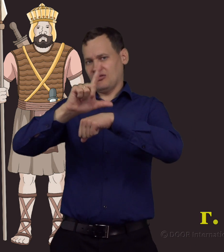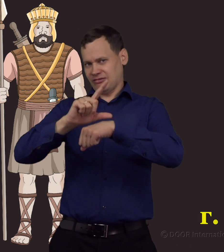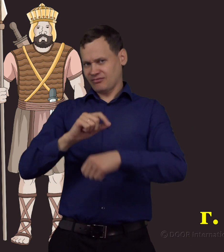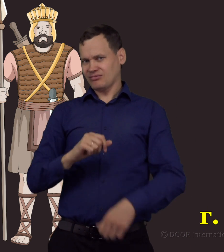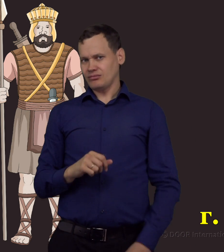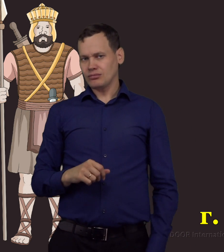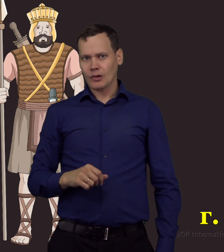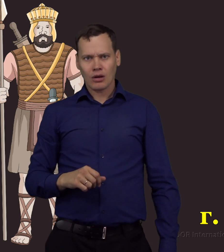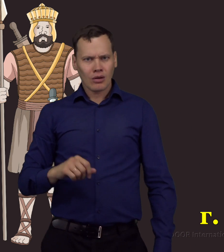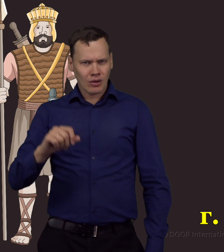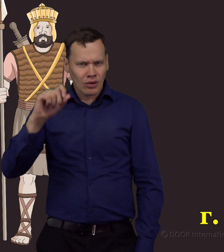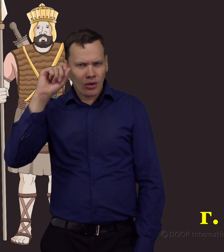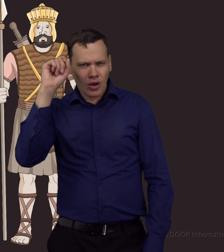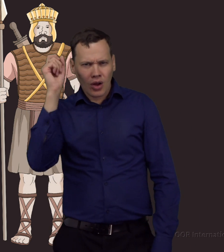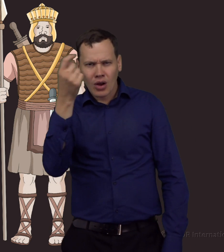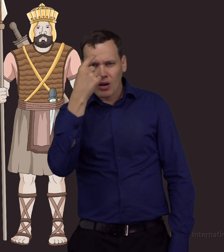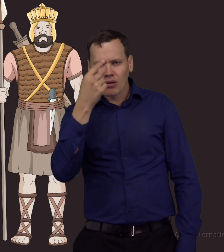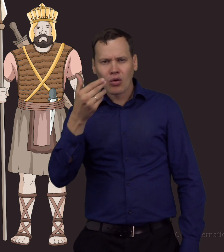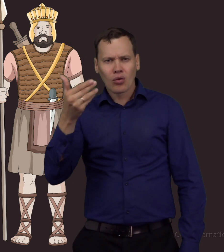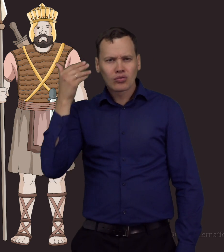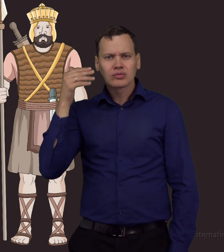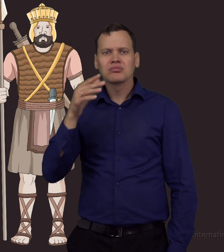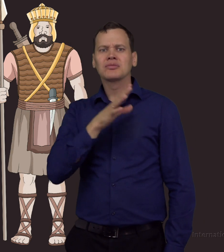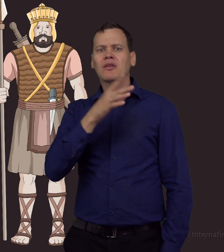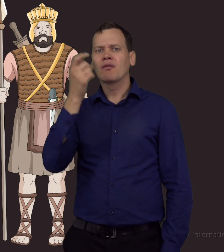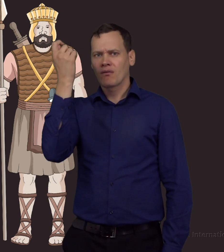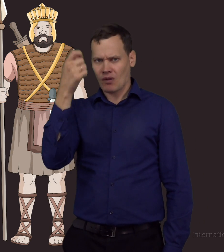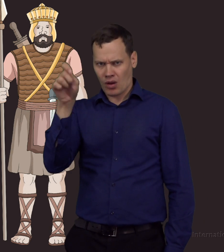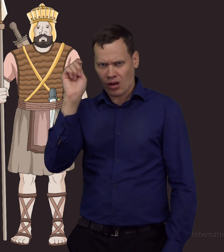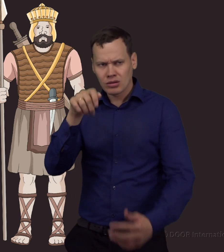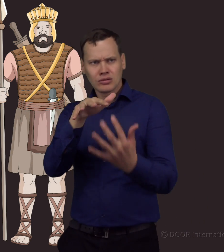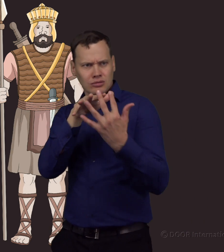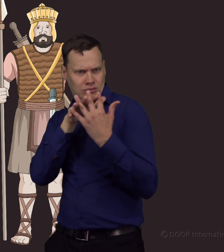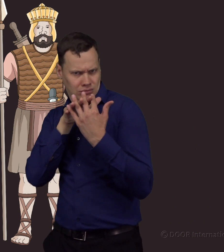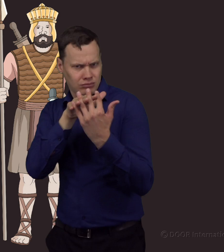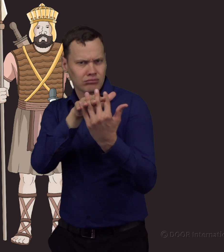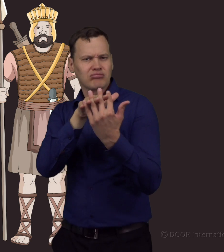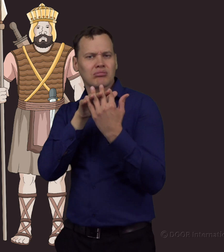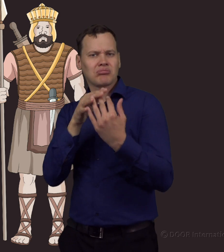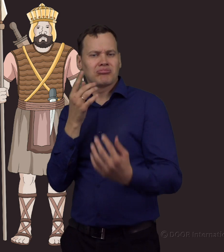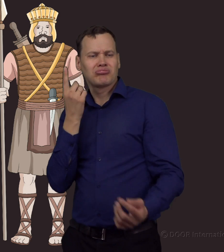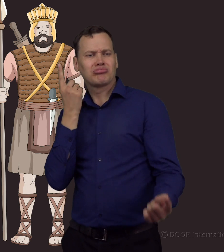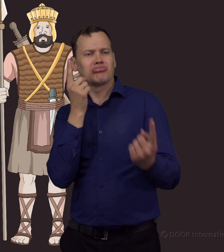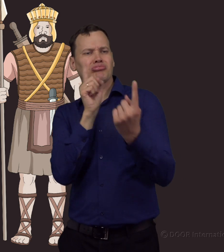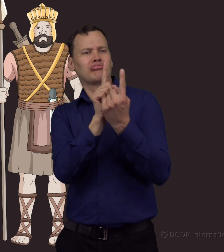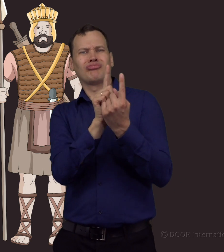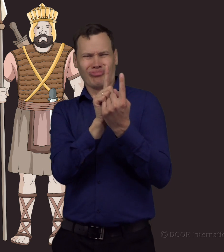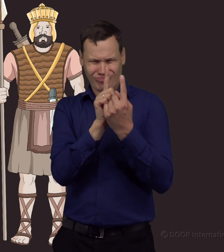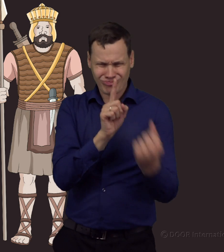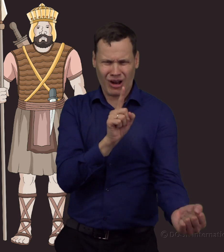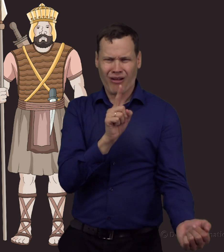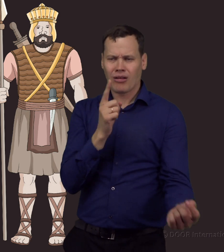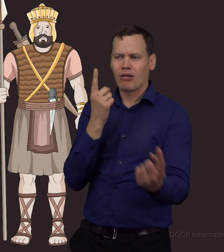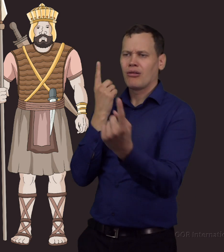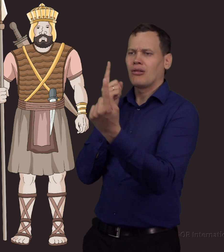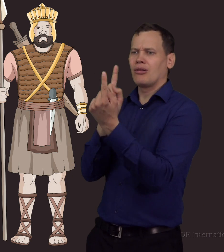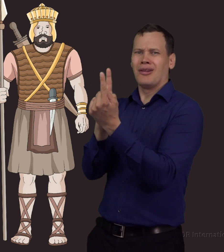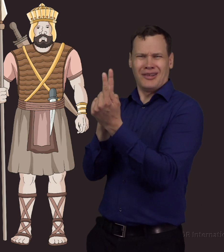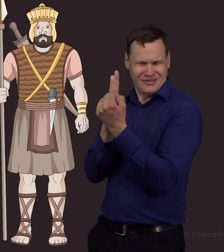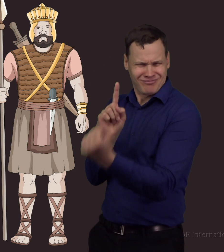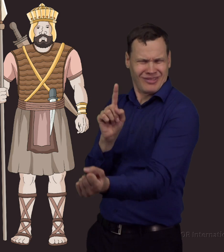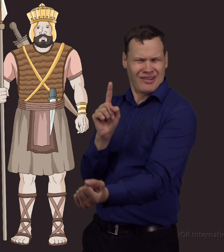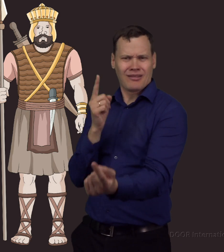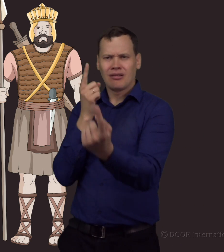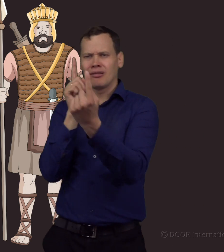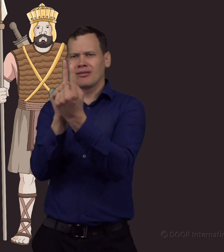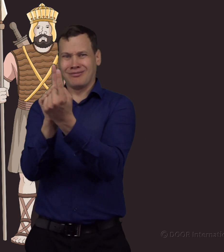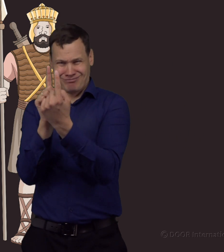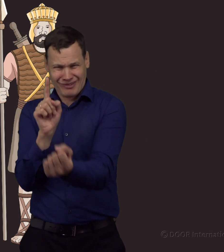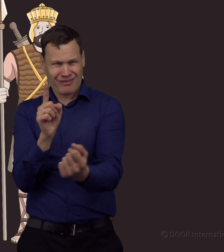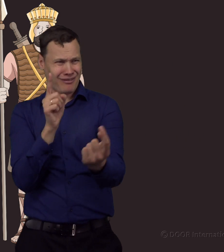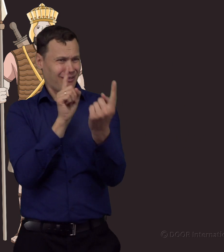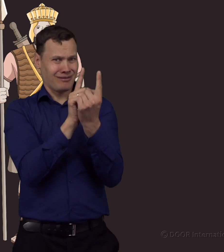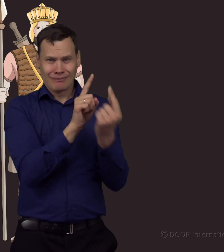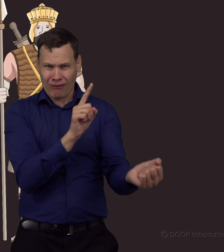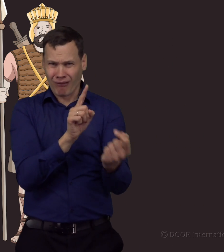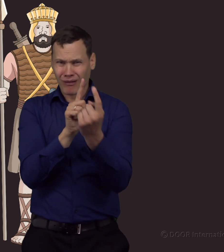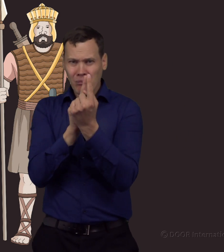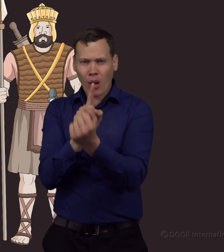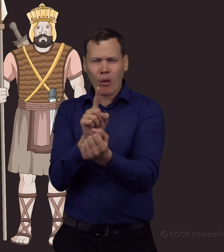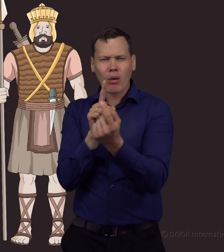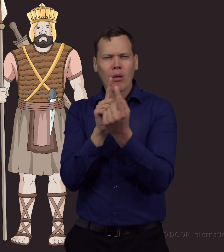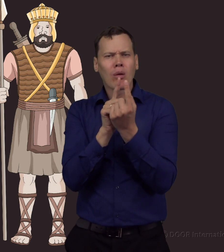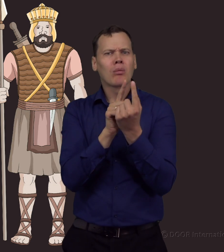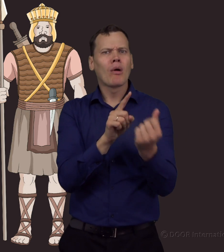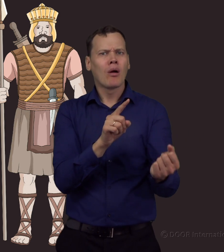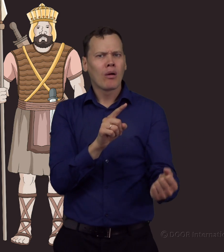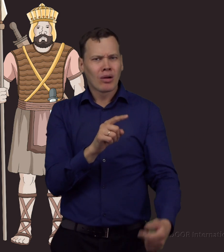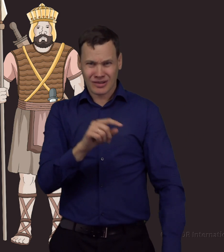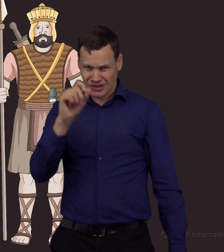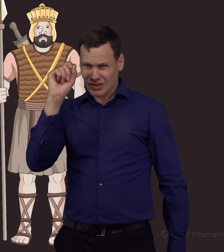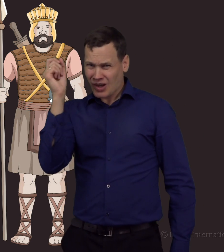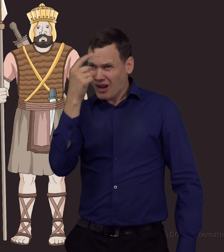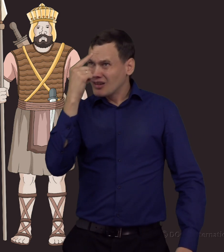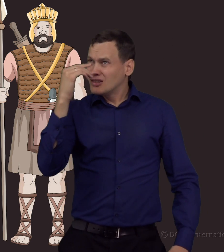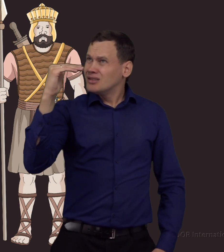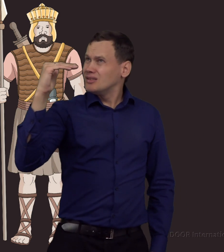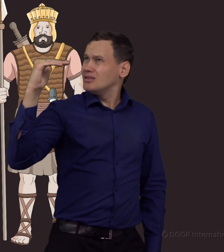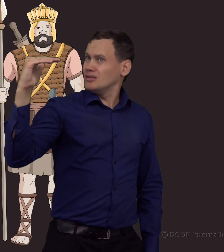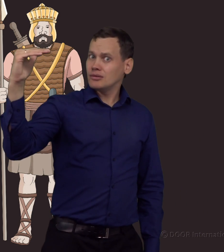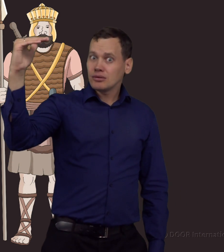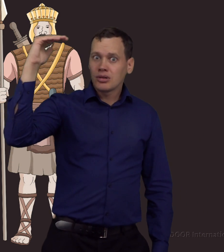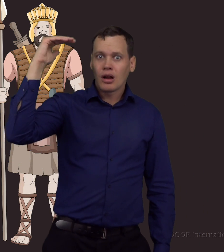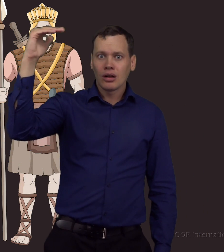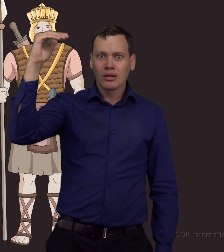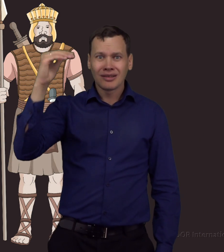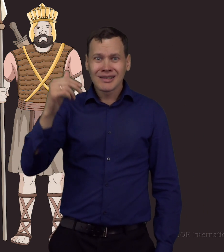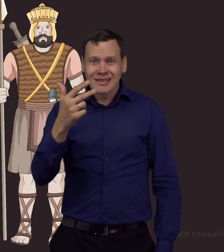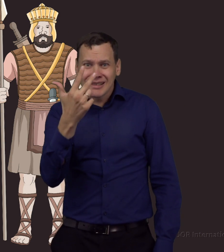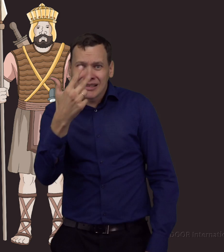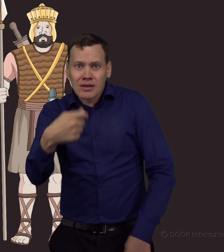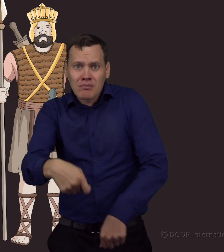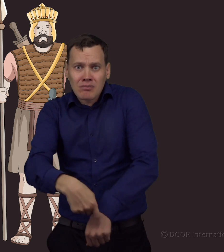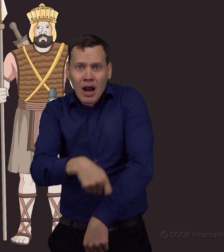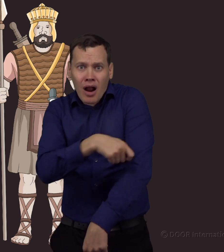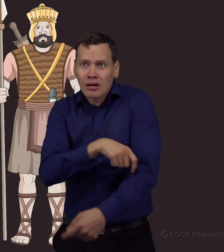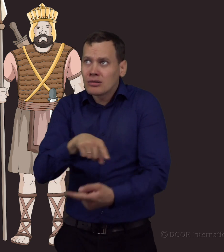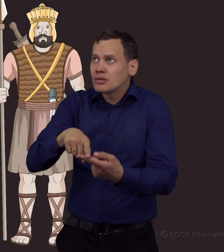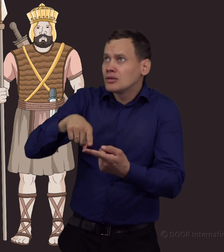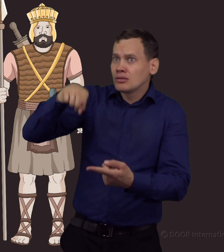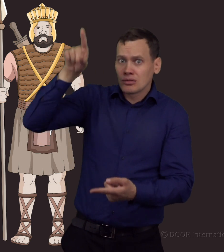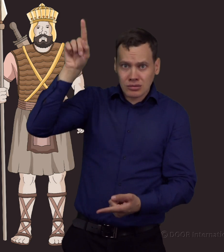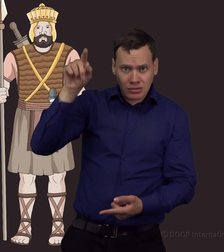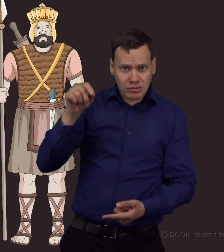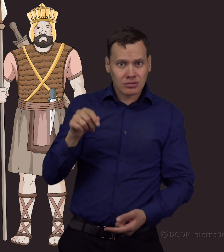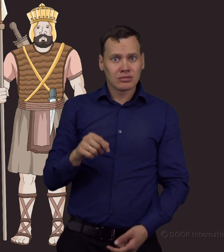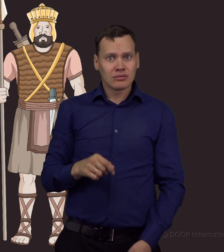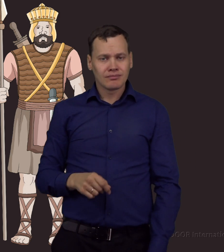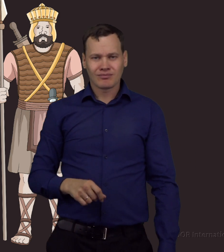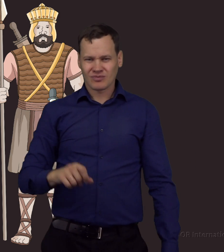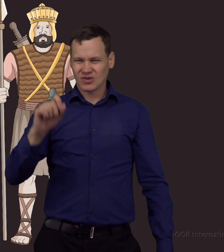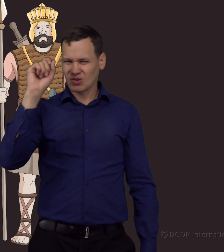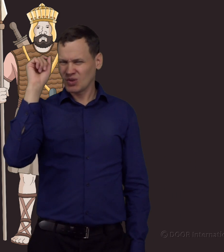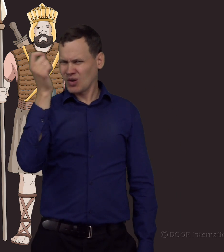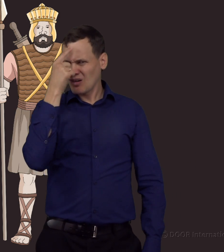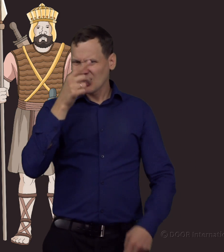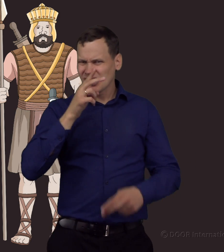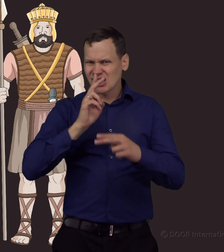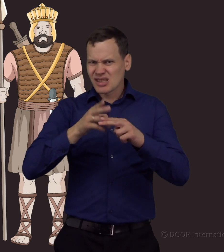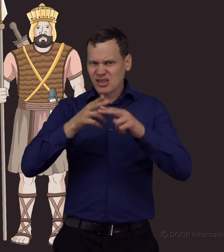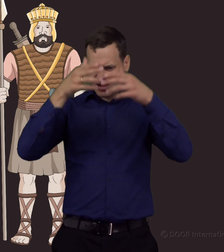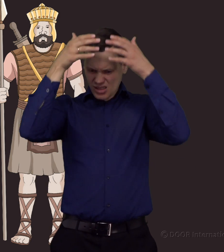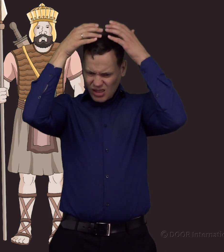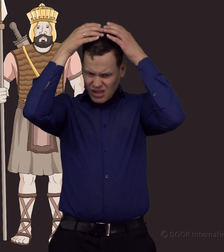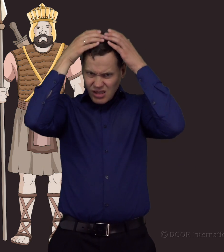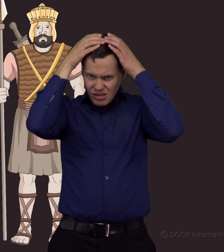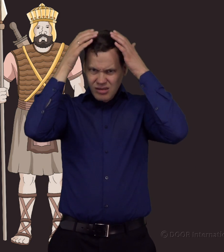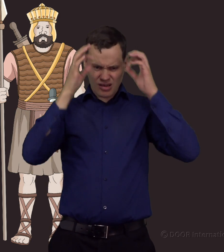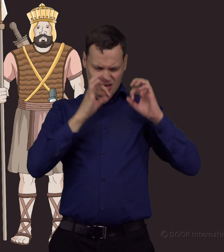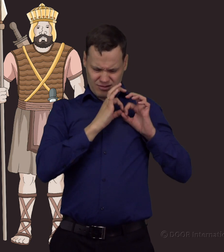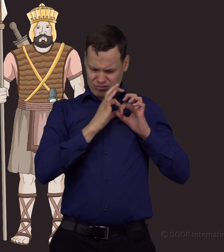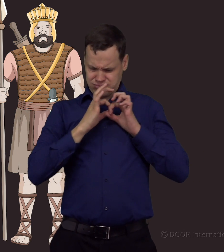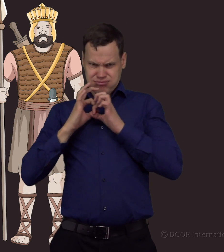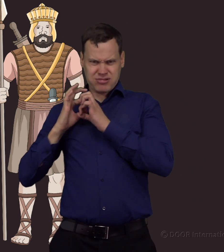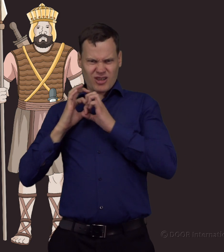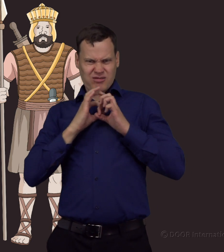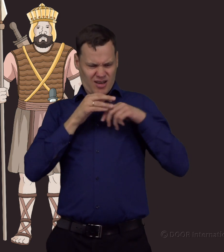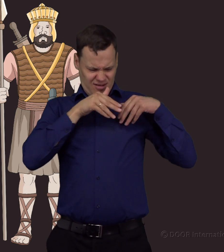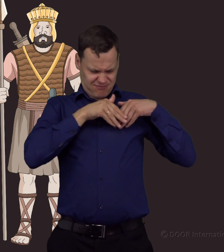He was six cubits and a span in height, and he had a bronze helmet on his head.